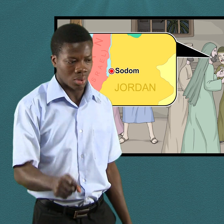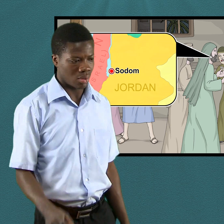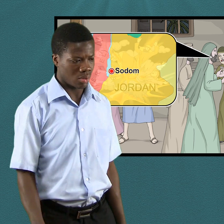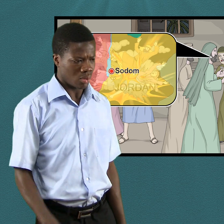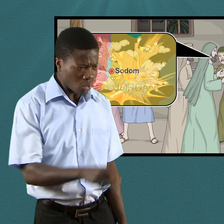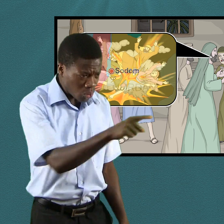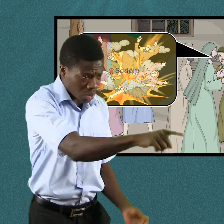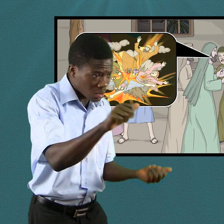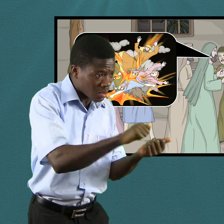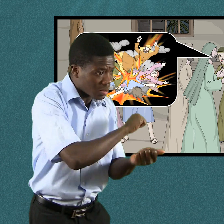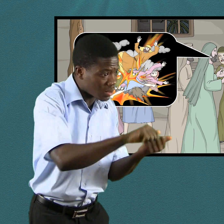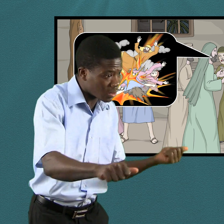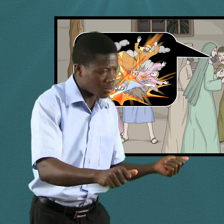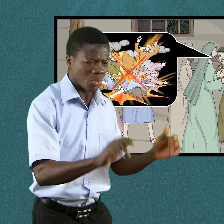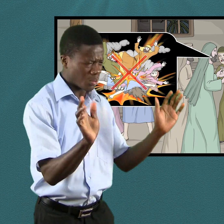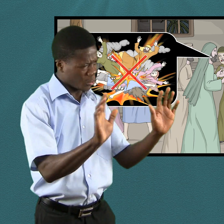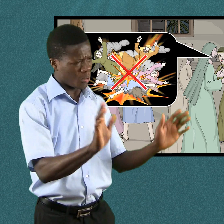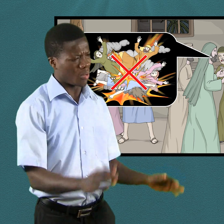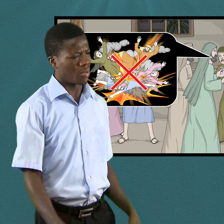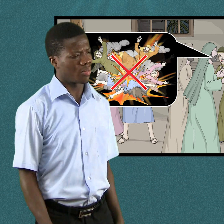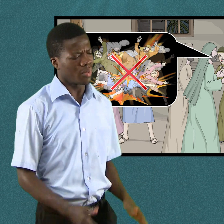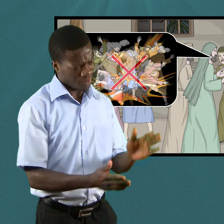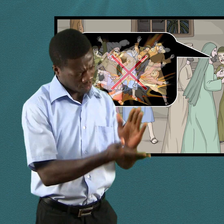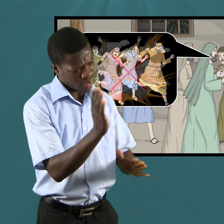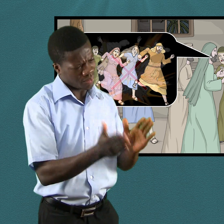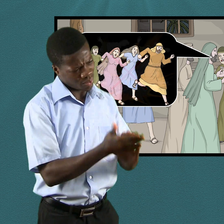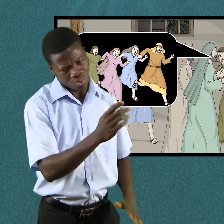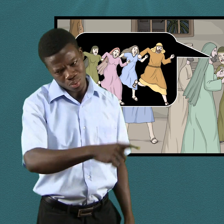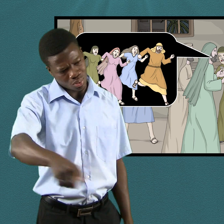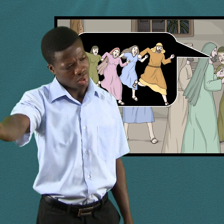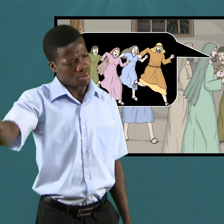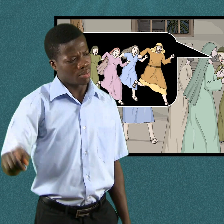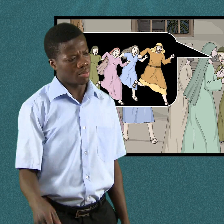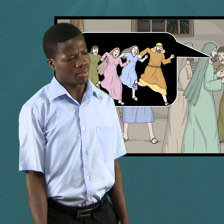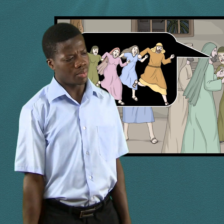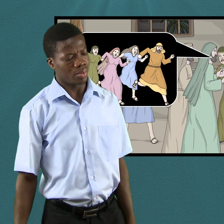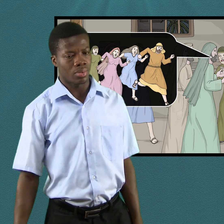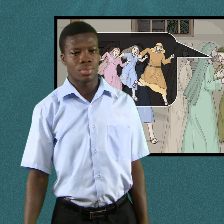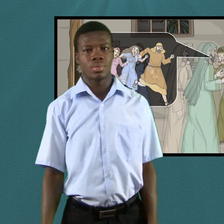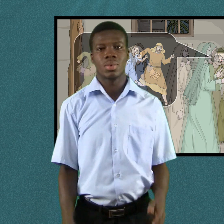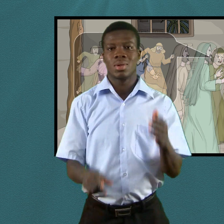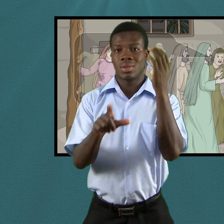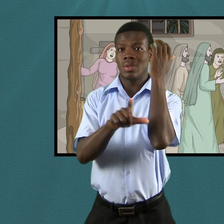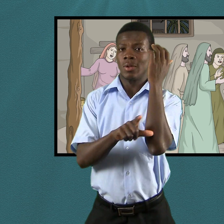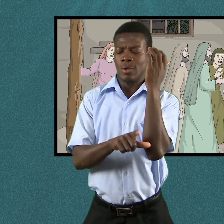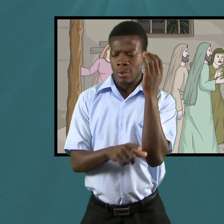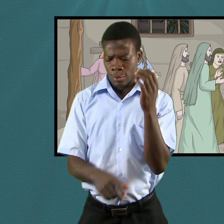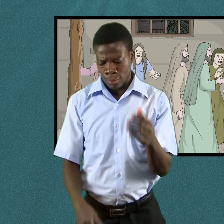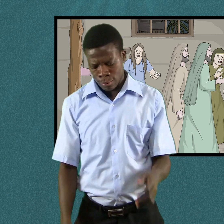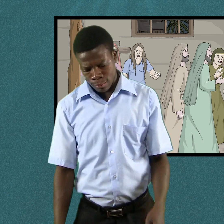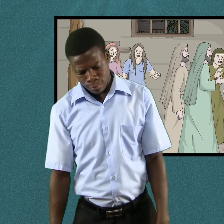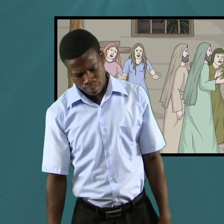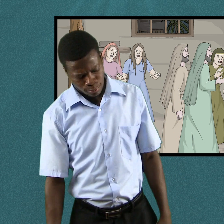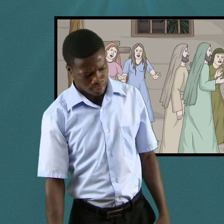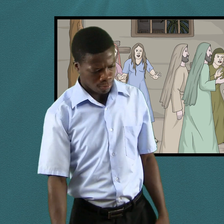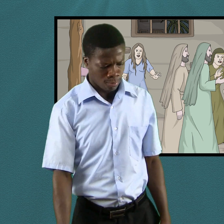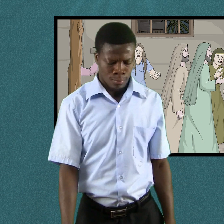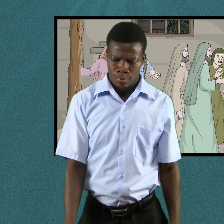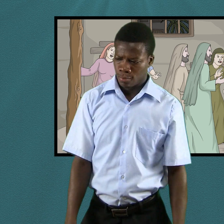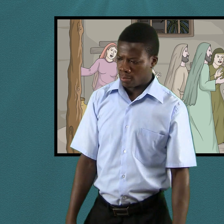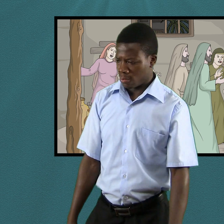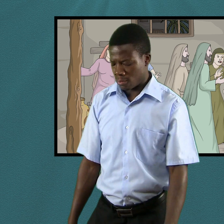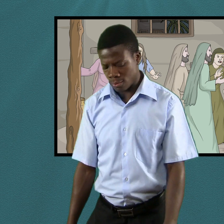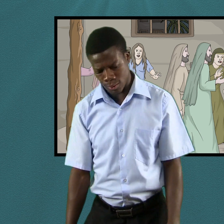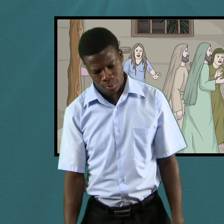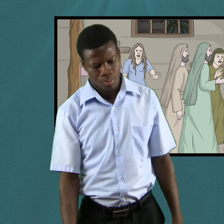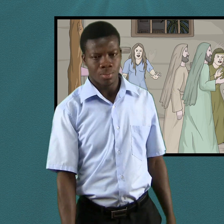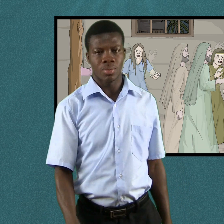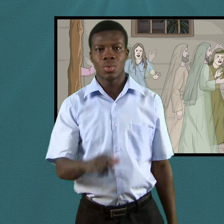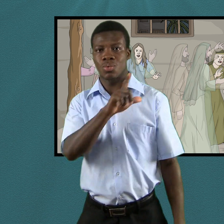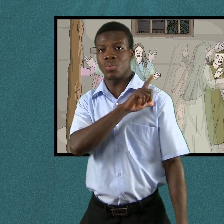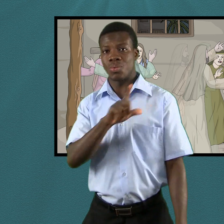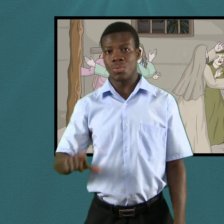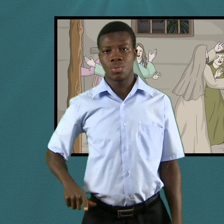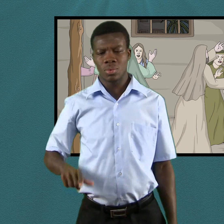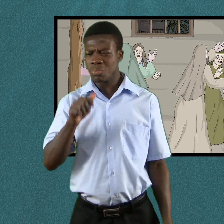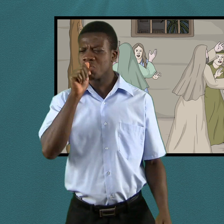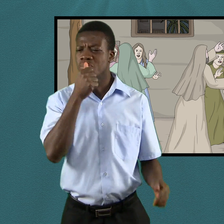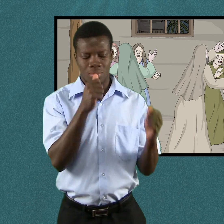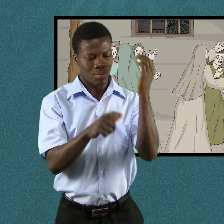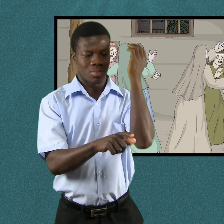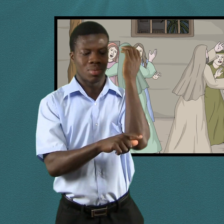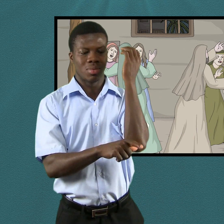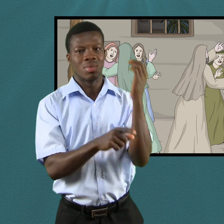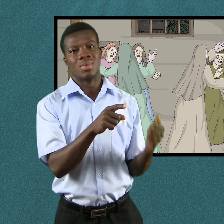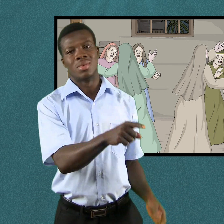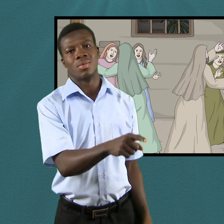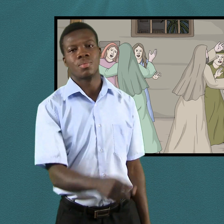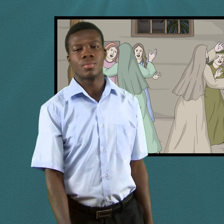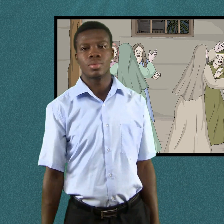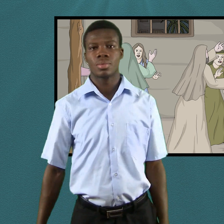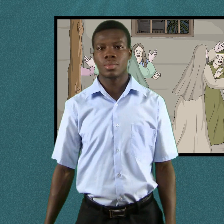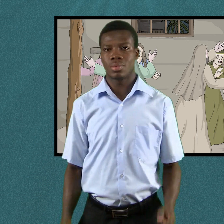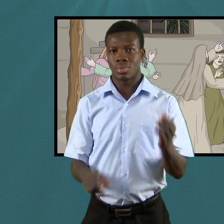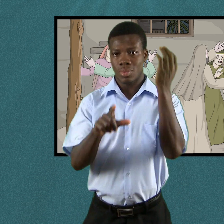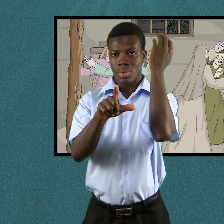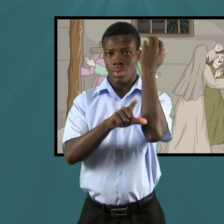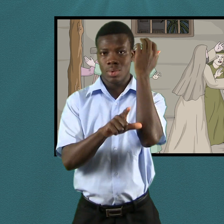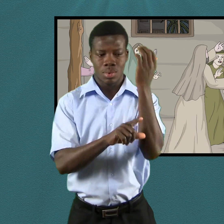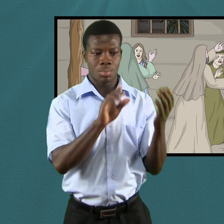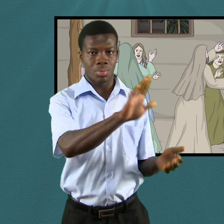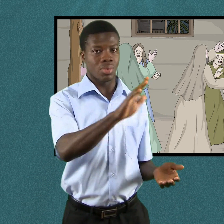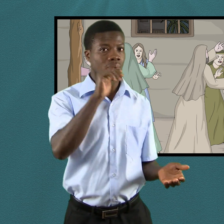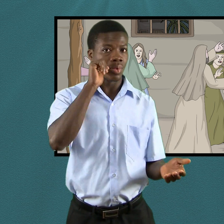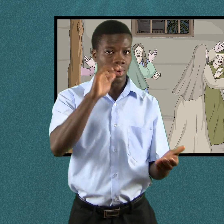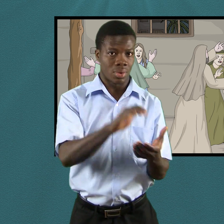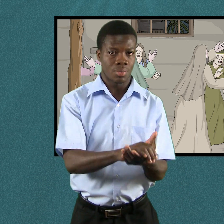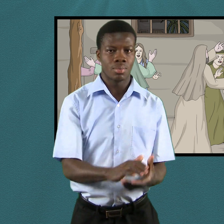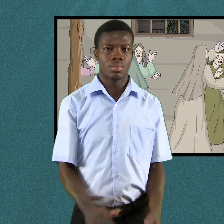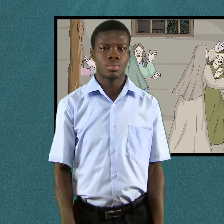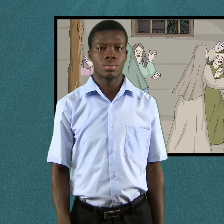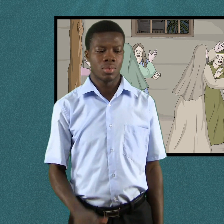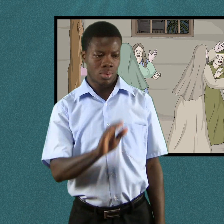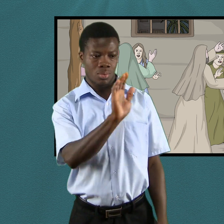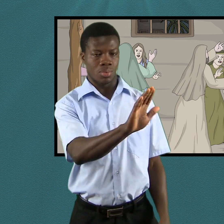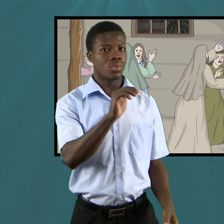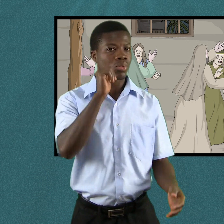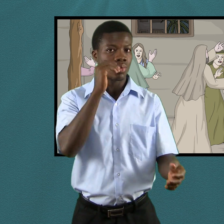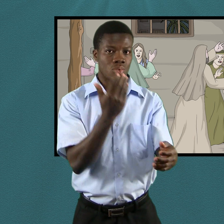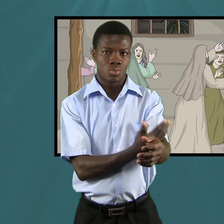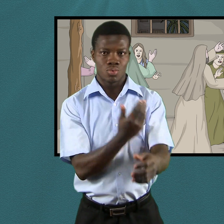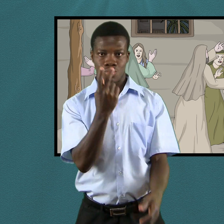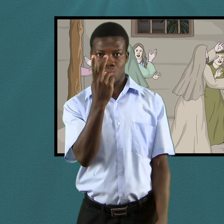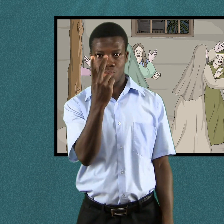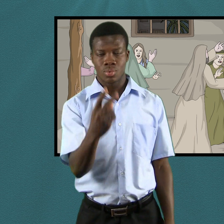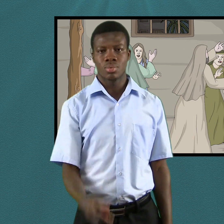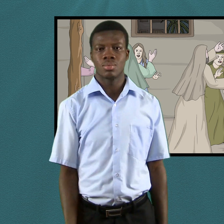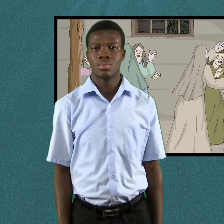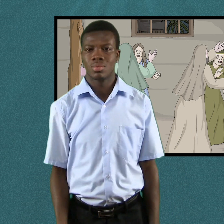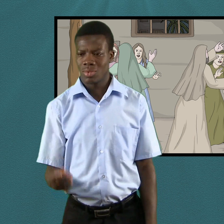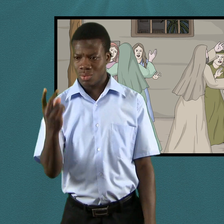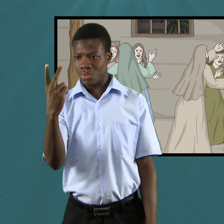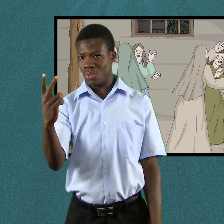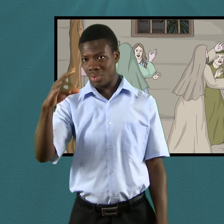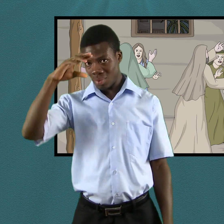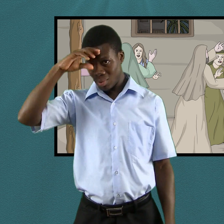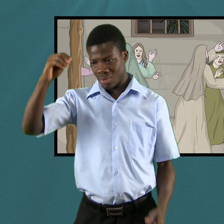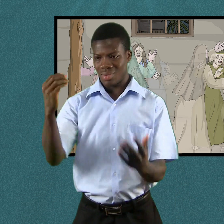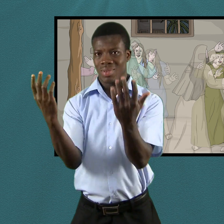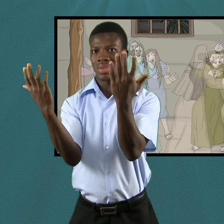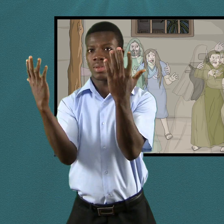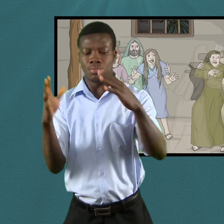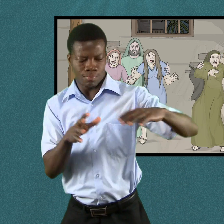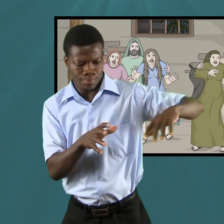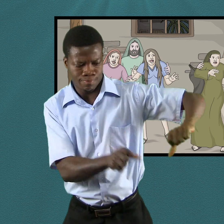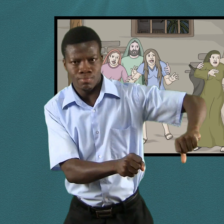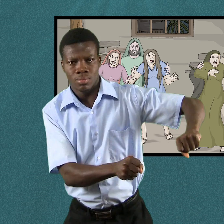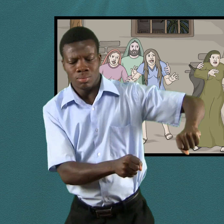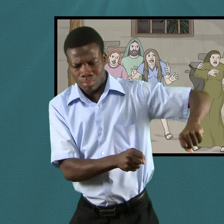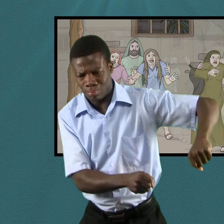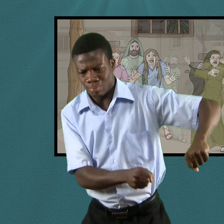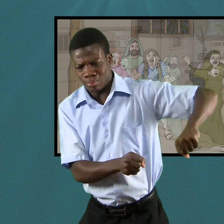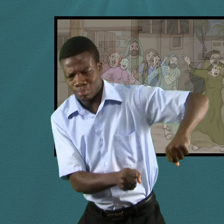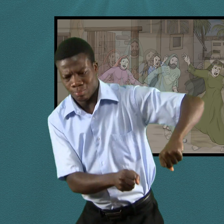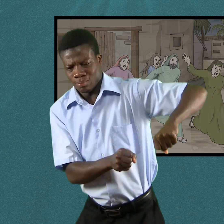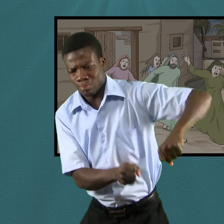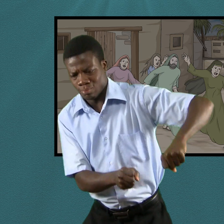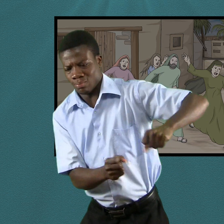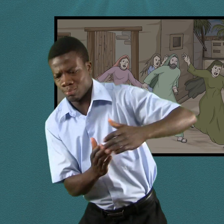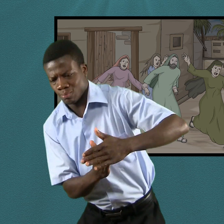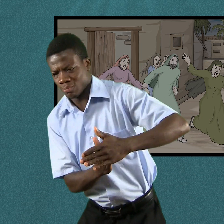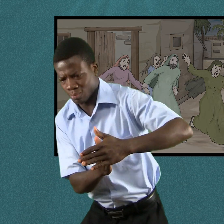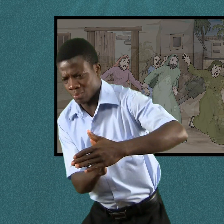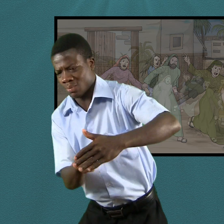But when Lot hesitated, the men grabbed his hand and the hands of his wife and his two daughters.